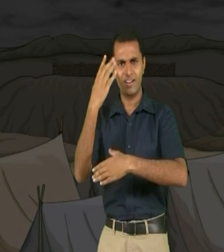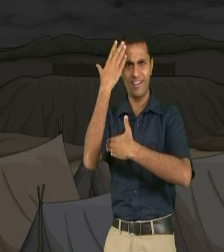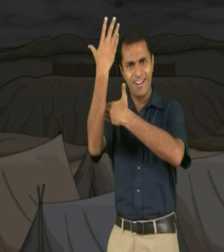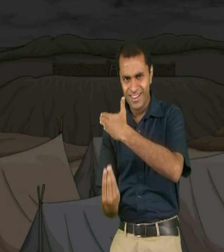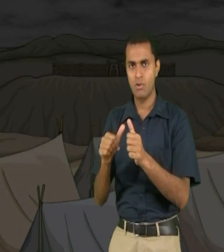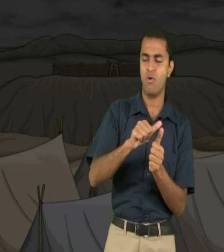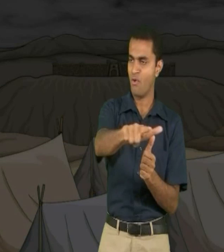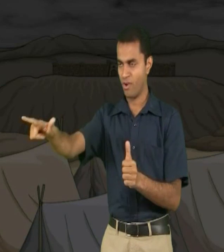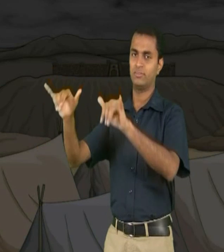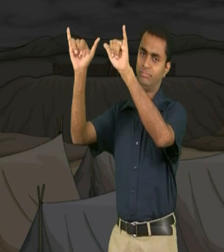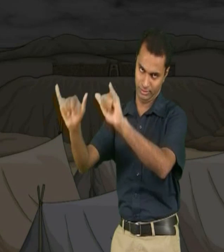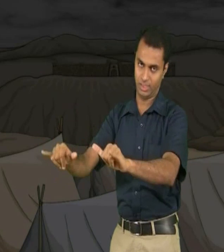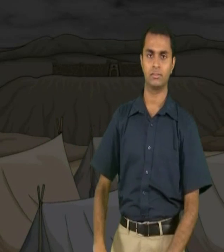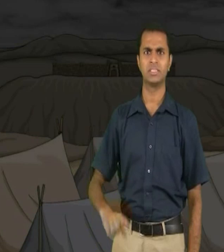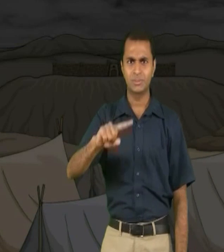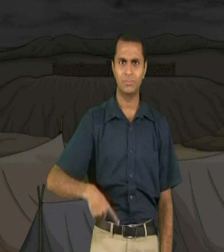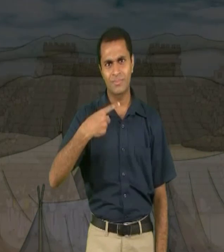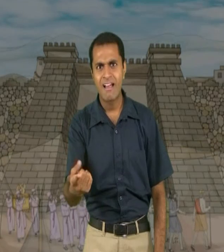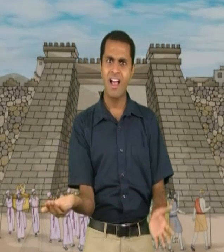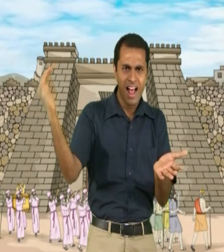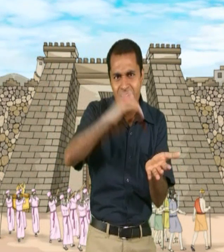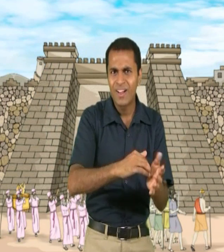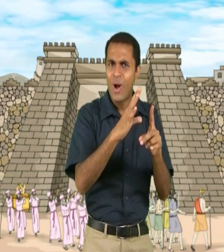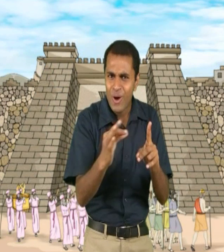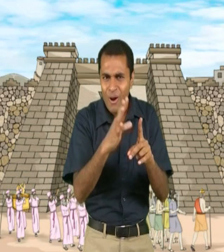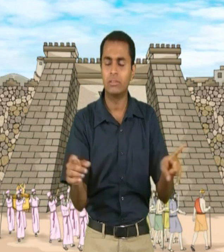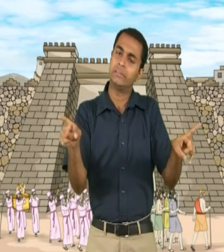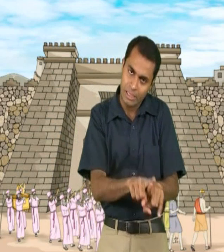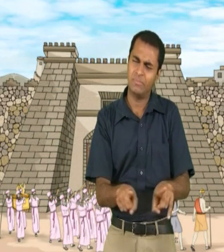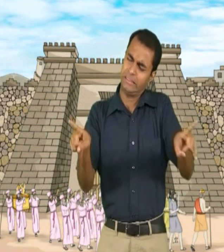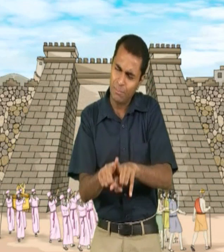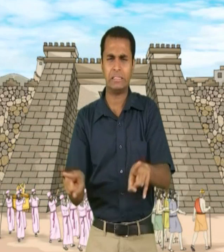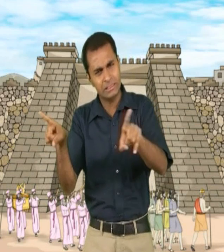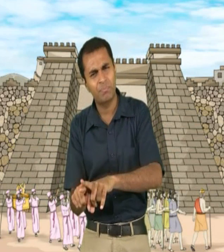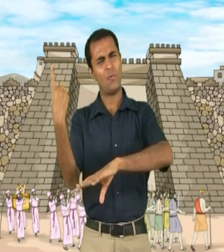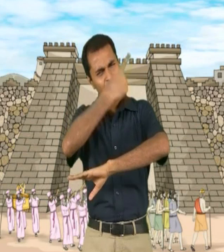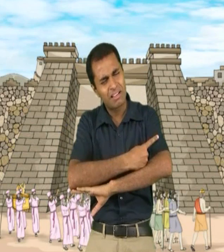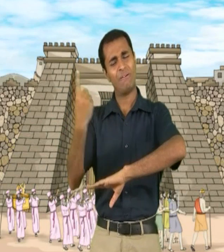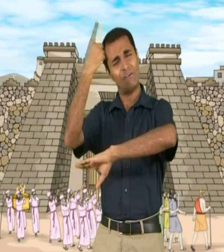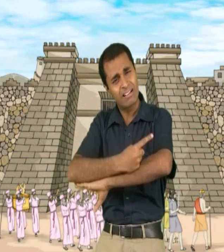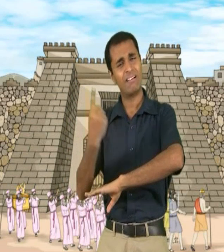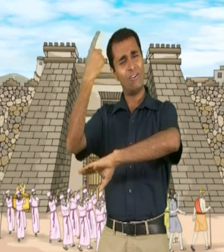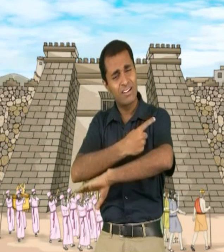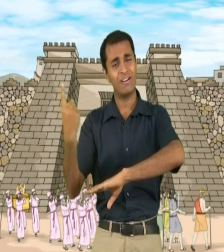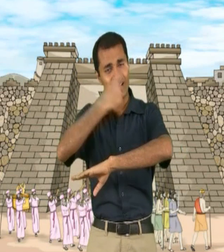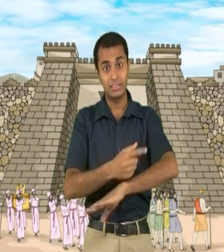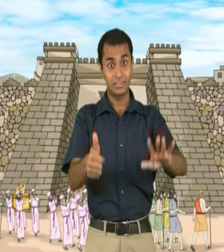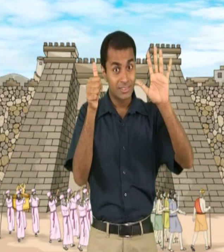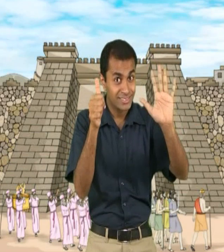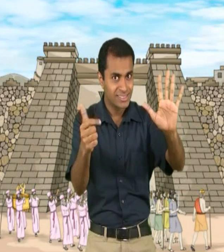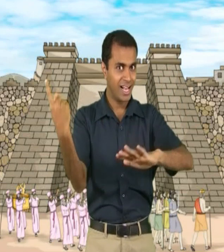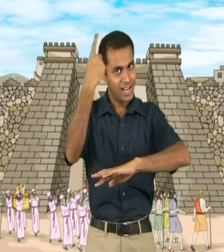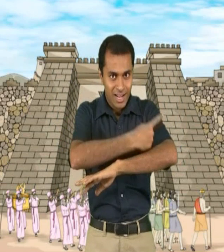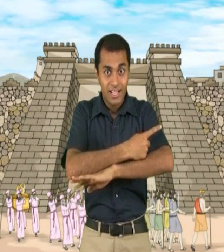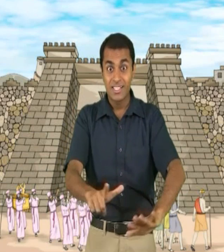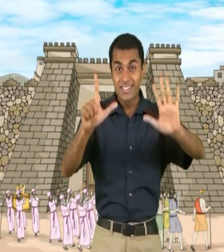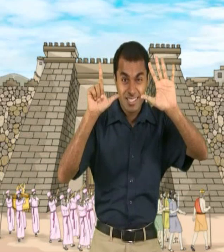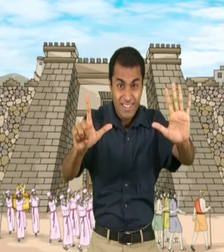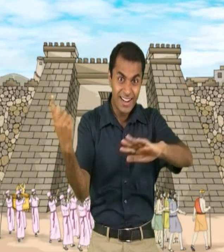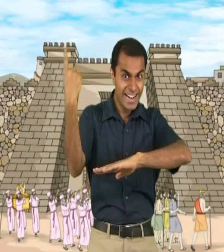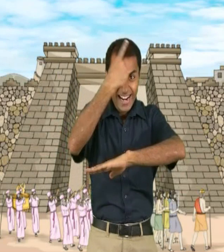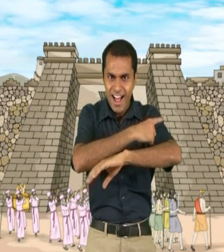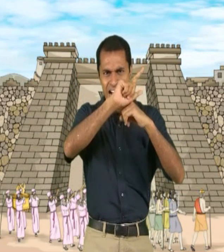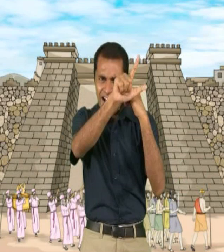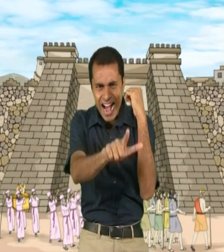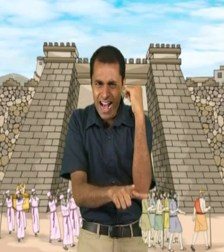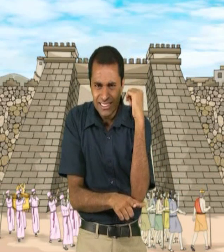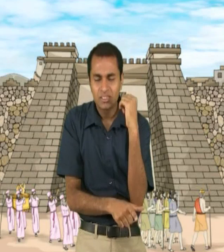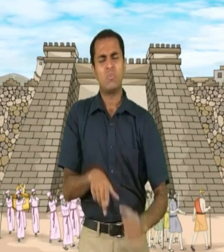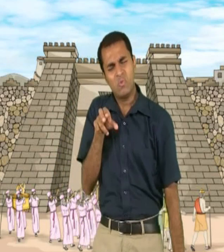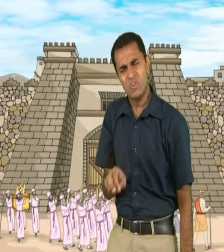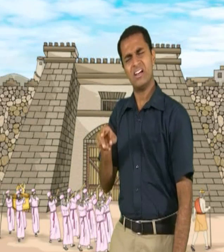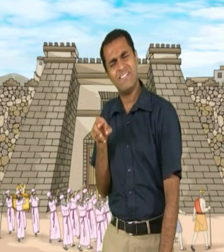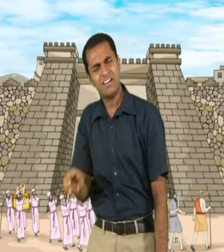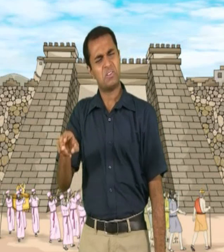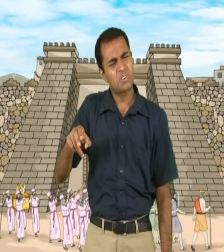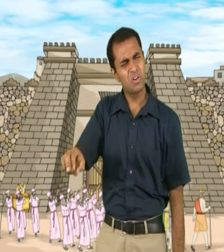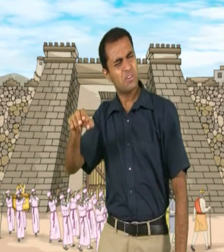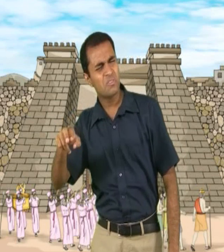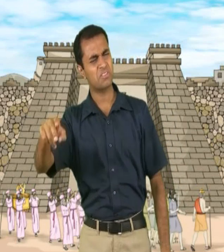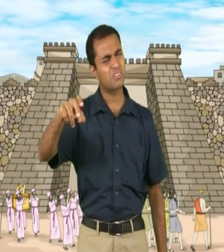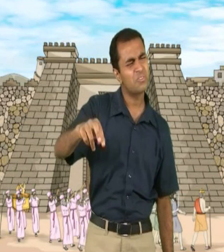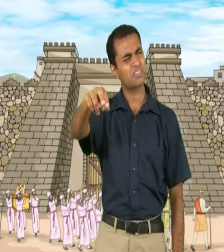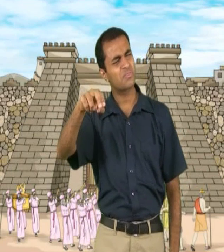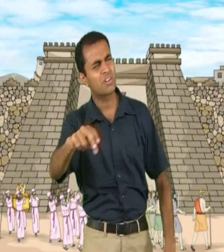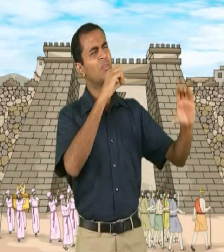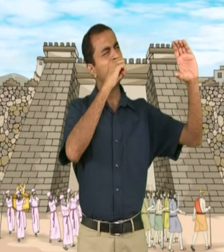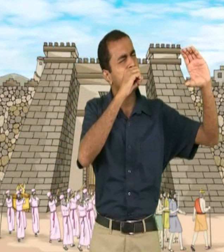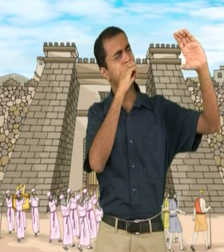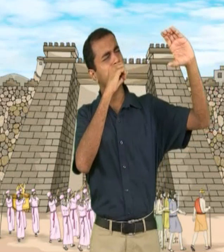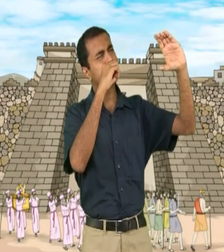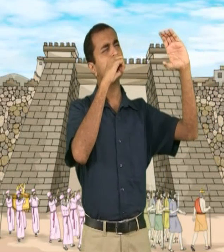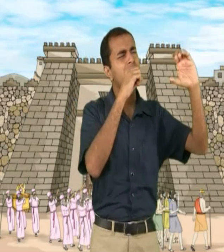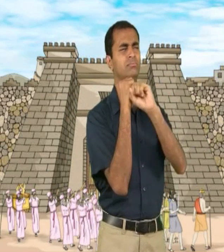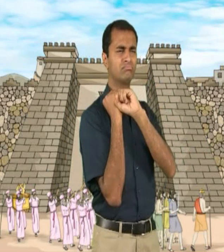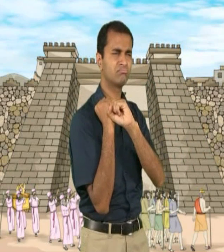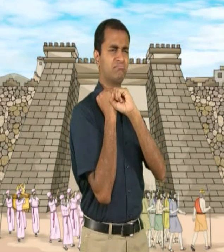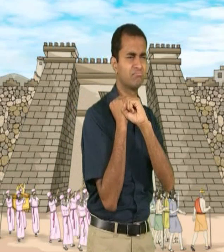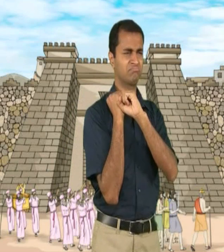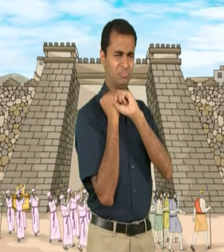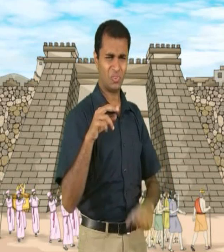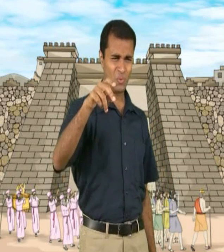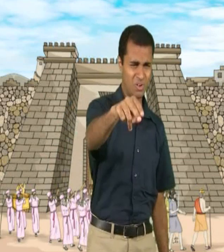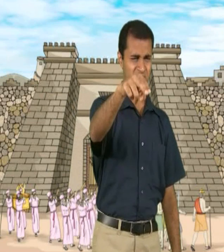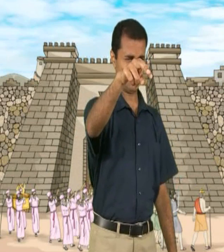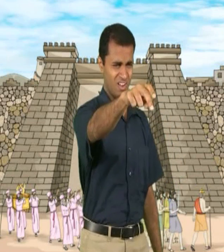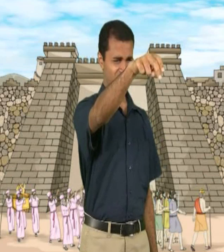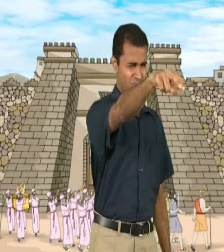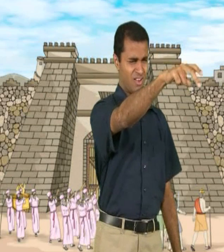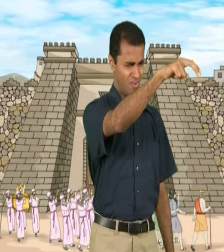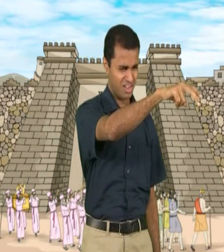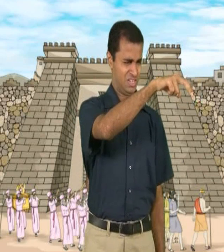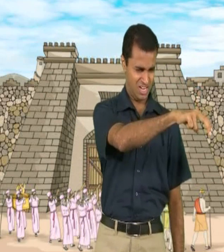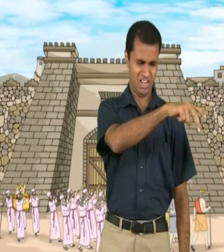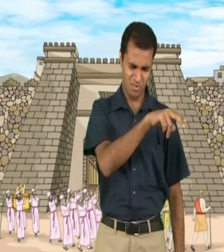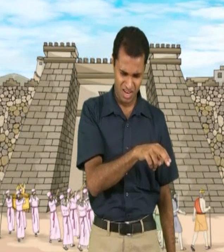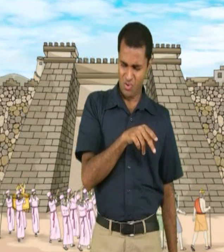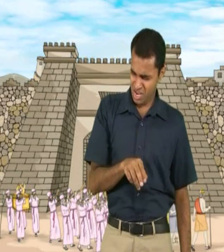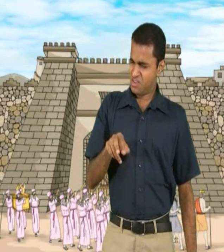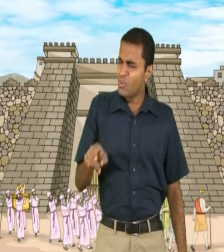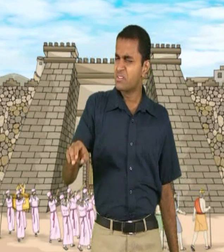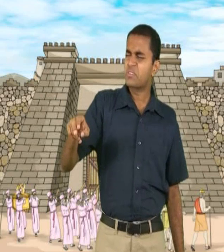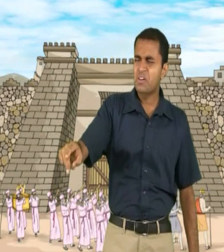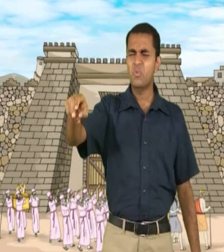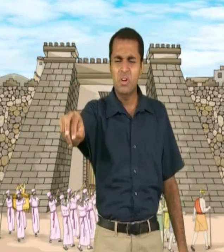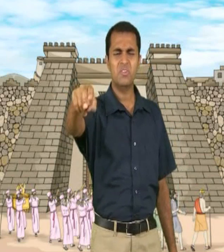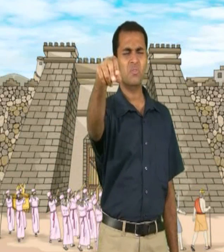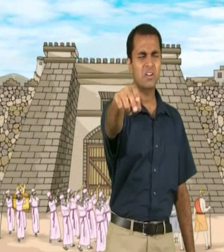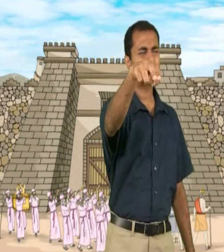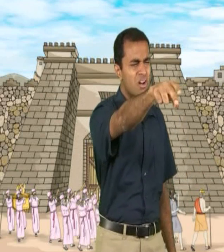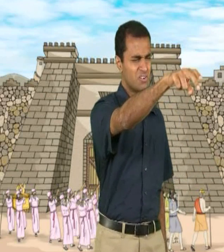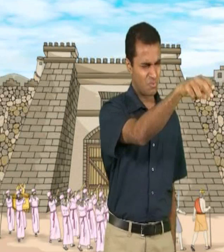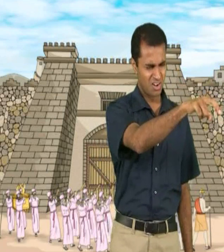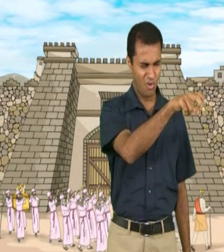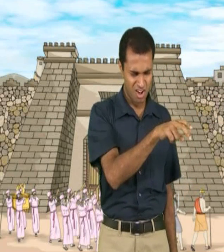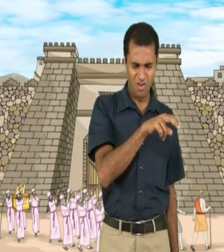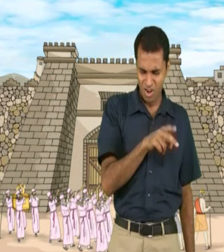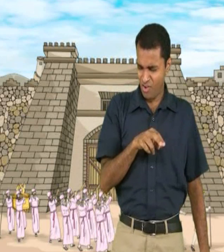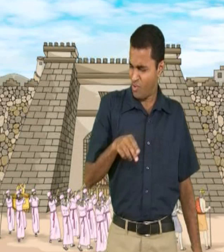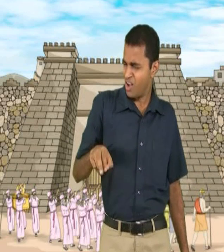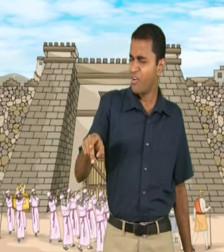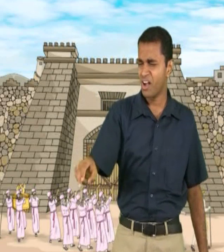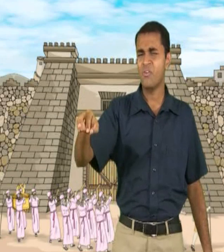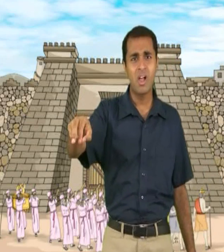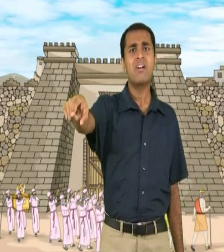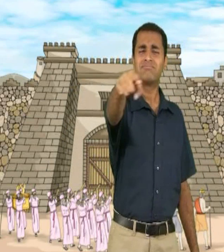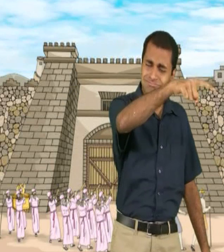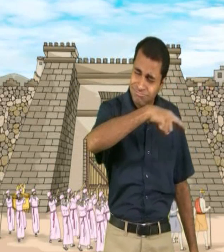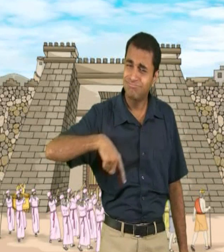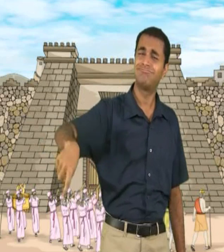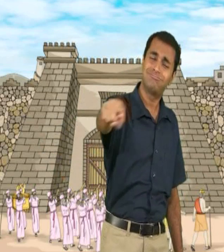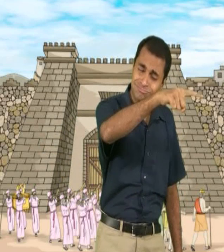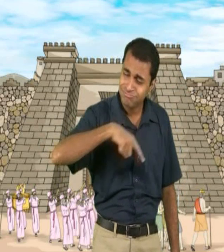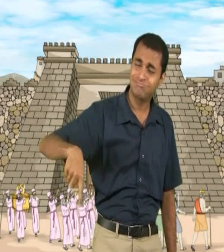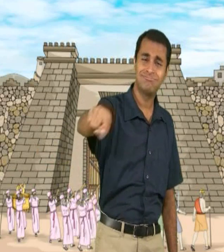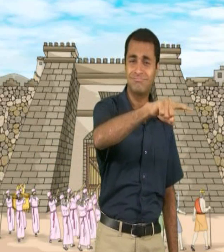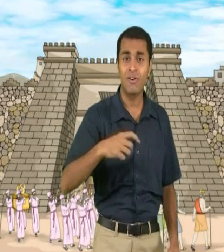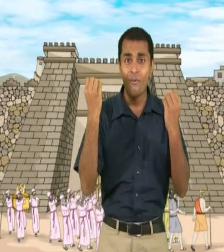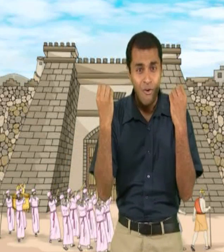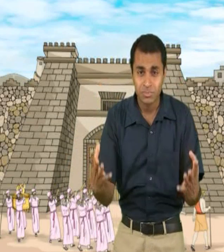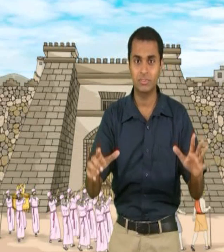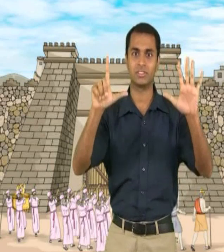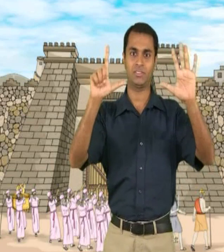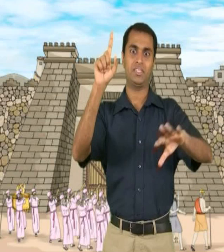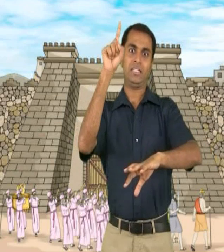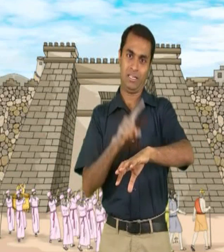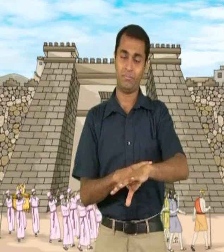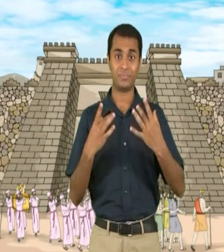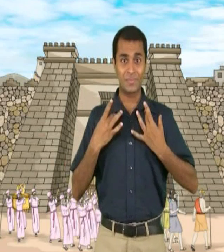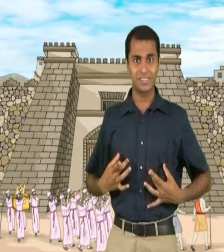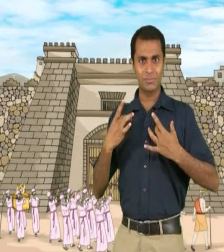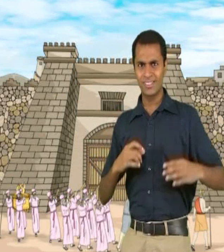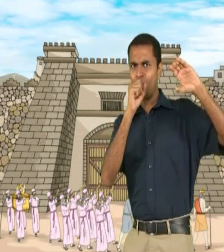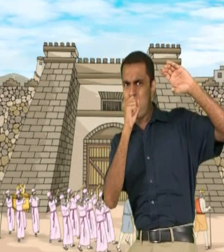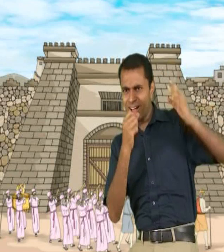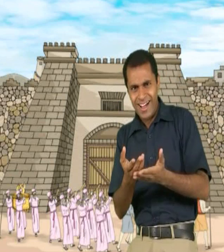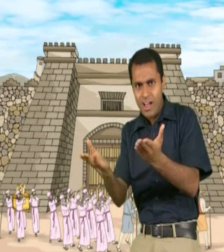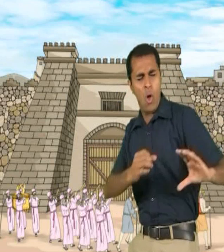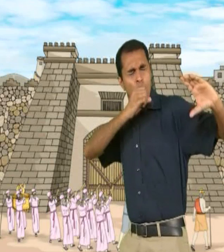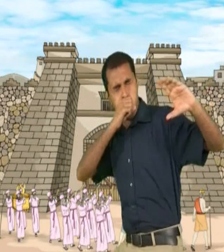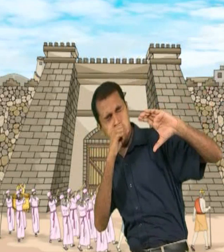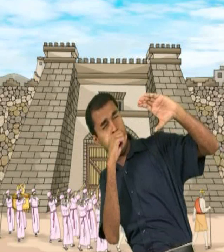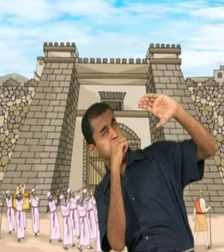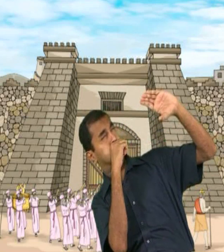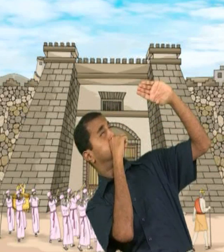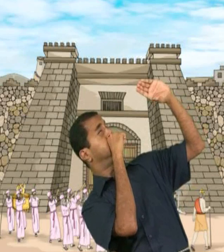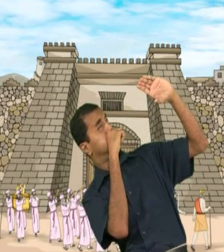Then on the seventh day, they got up at dawn and marched around the city seven times in the same manner. That was the only day they circled the city seven times.